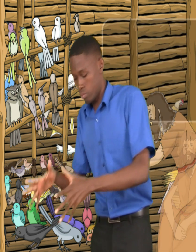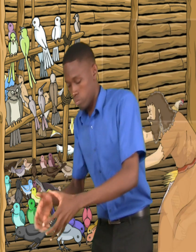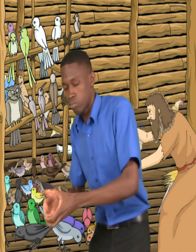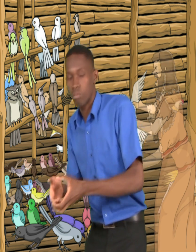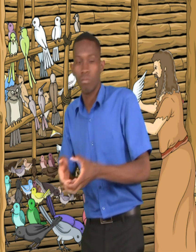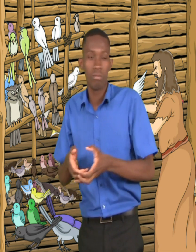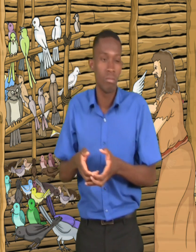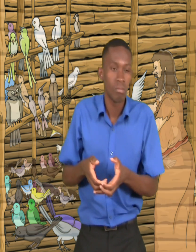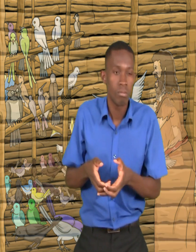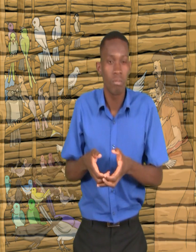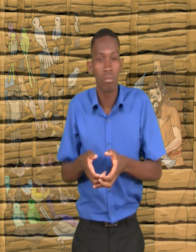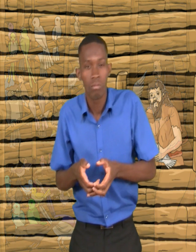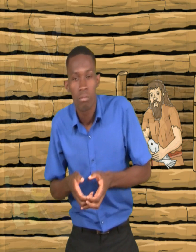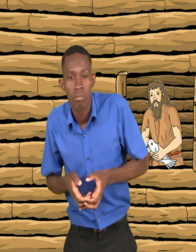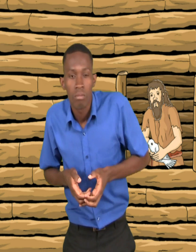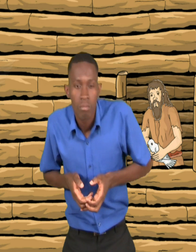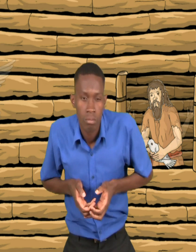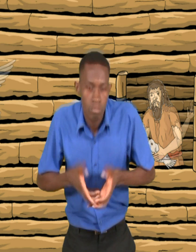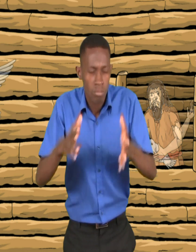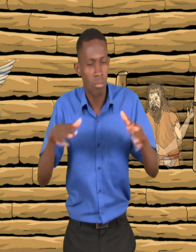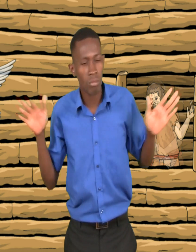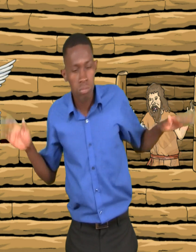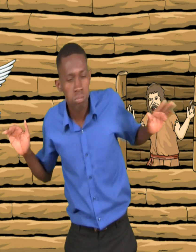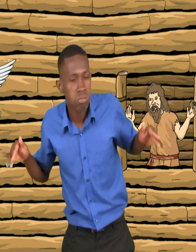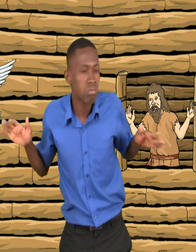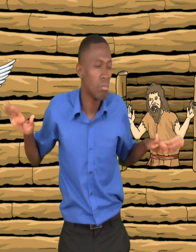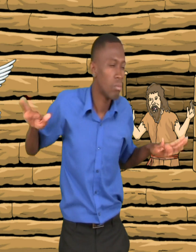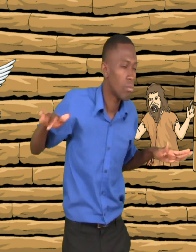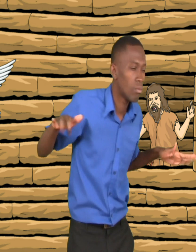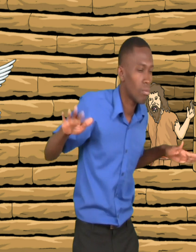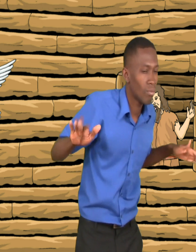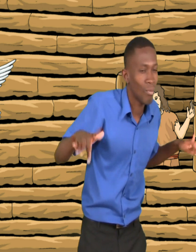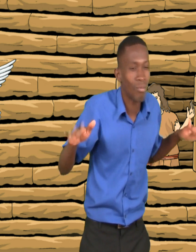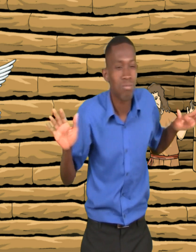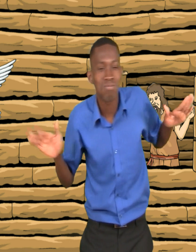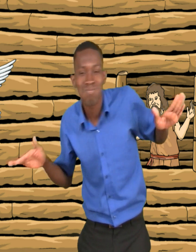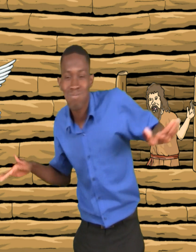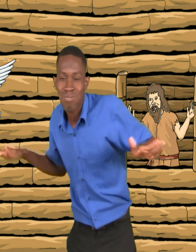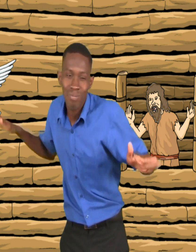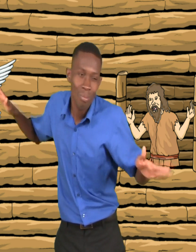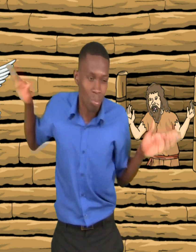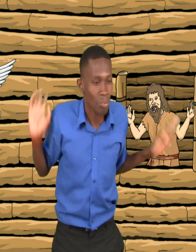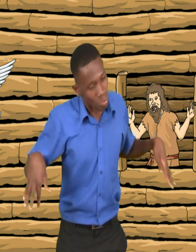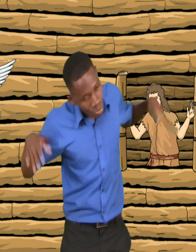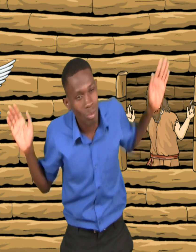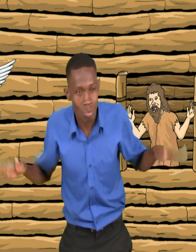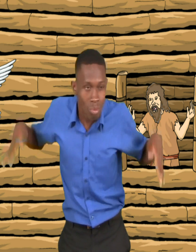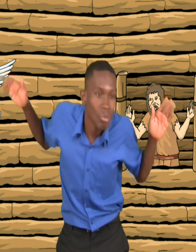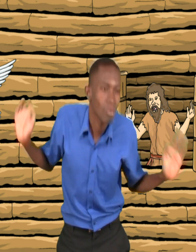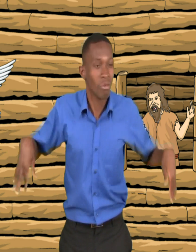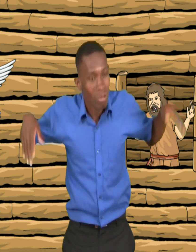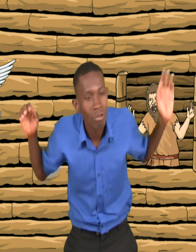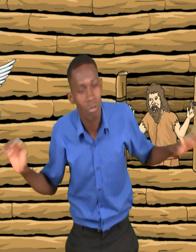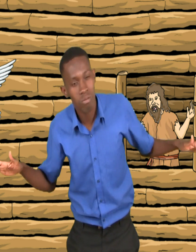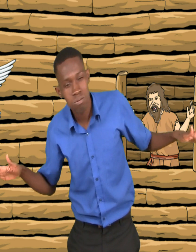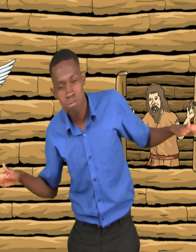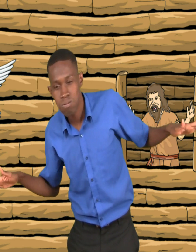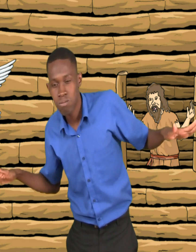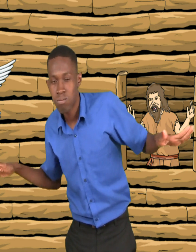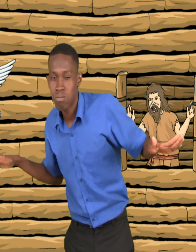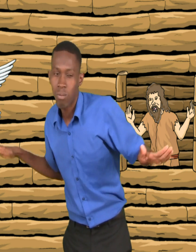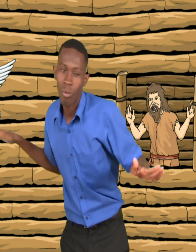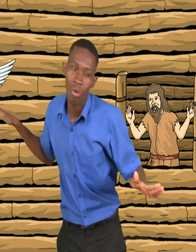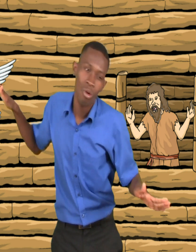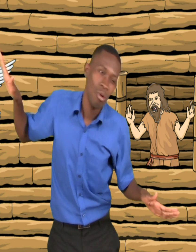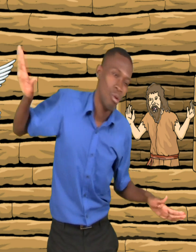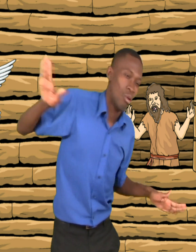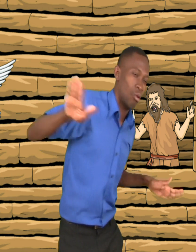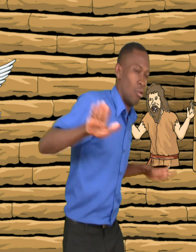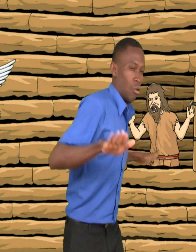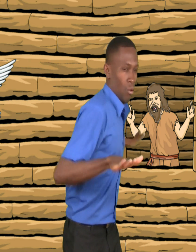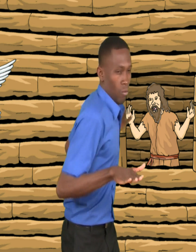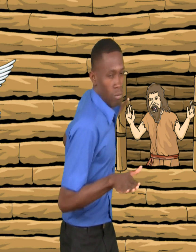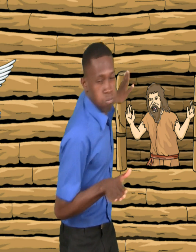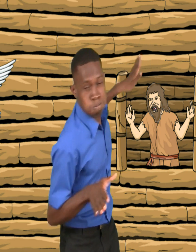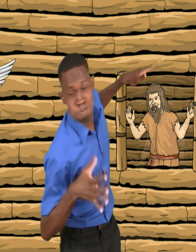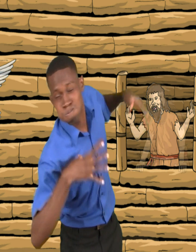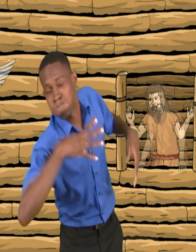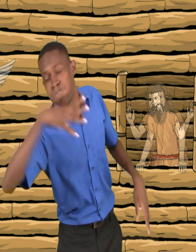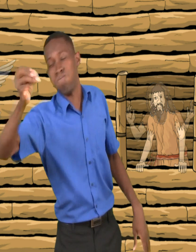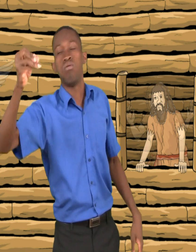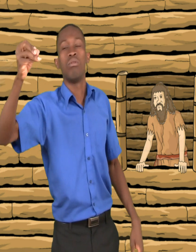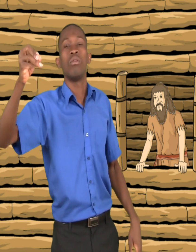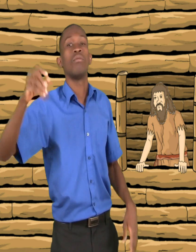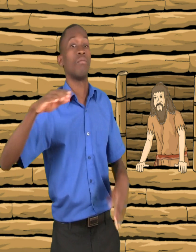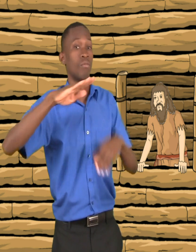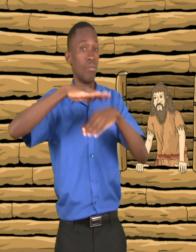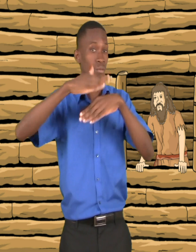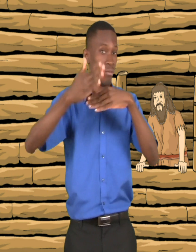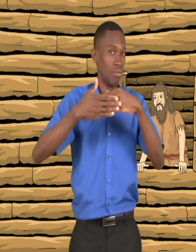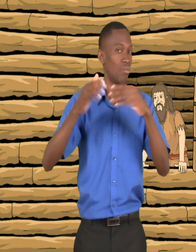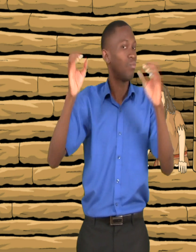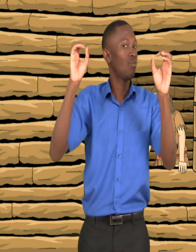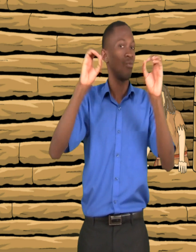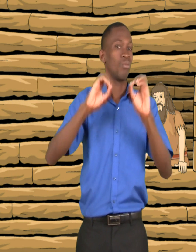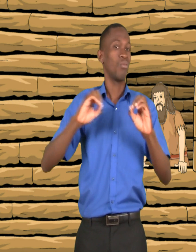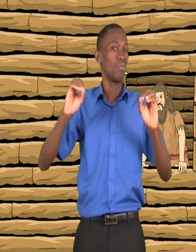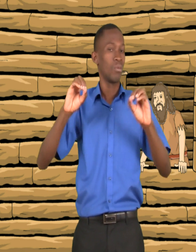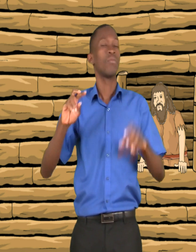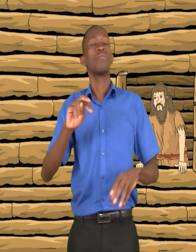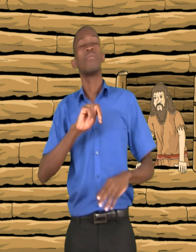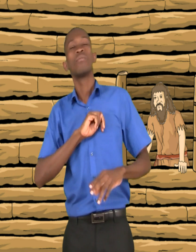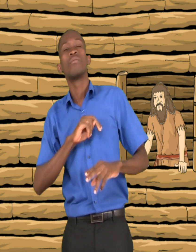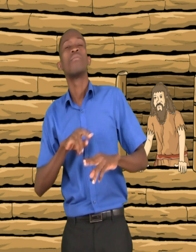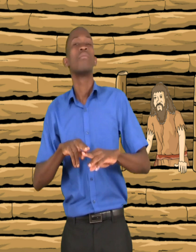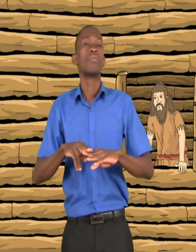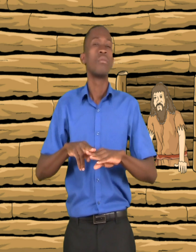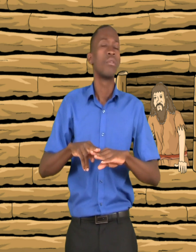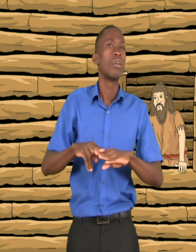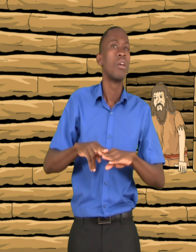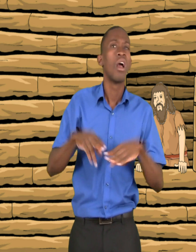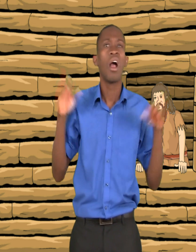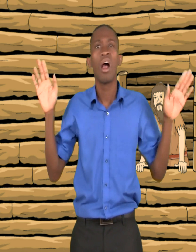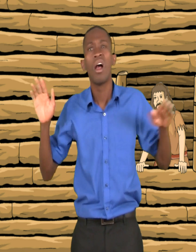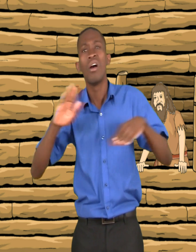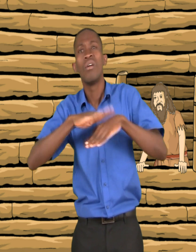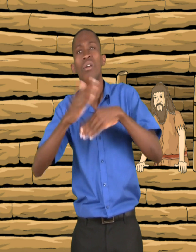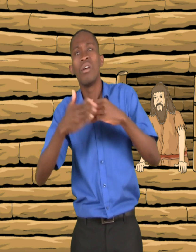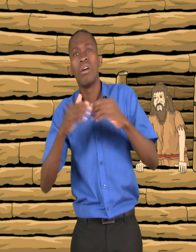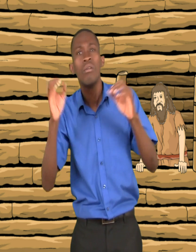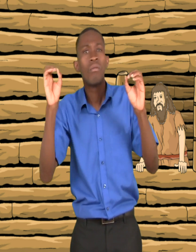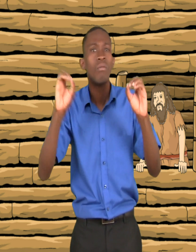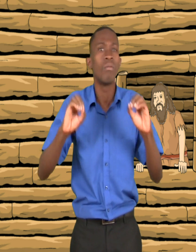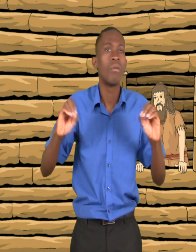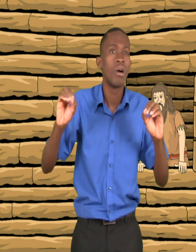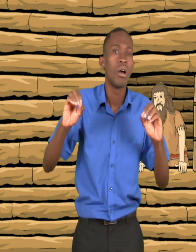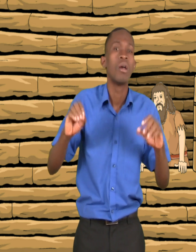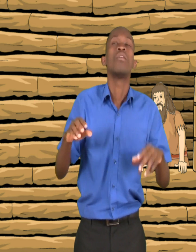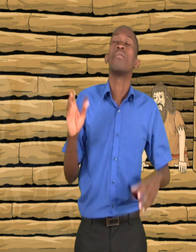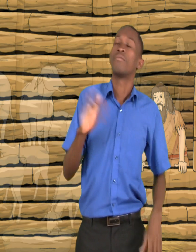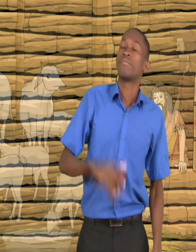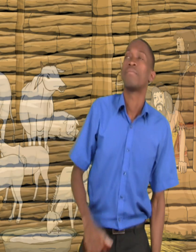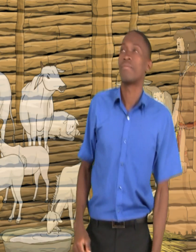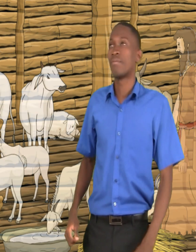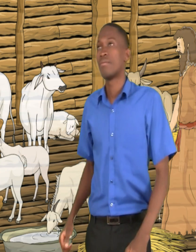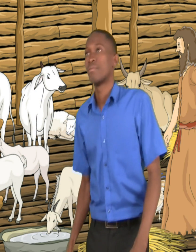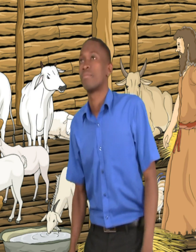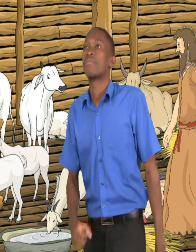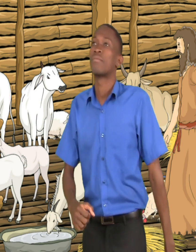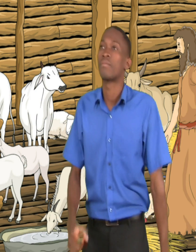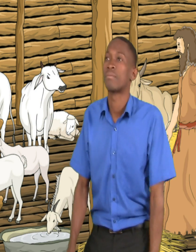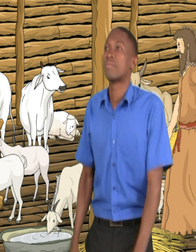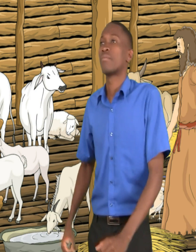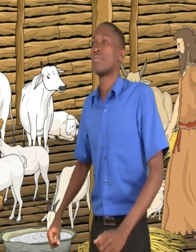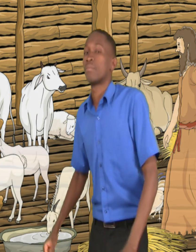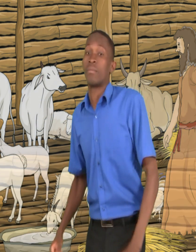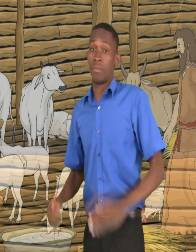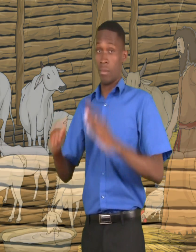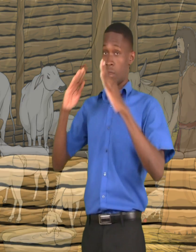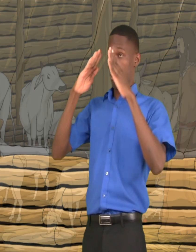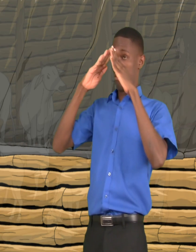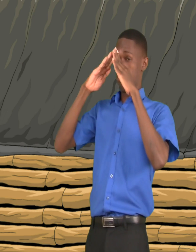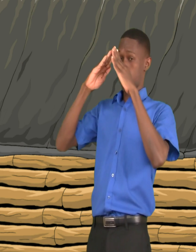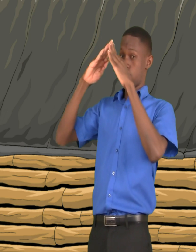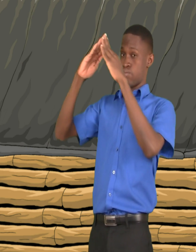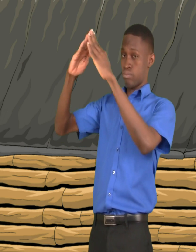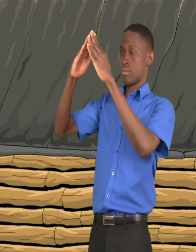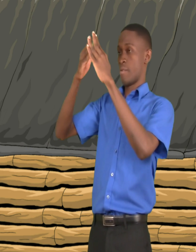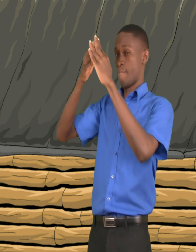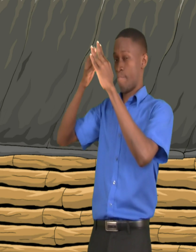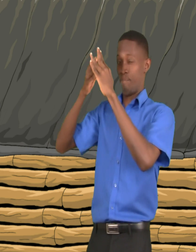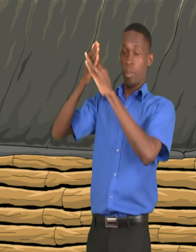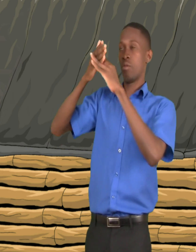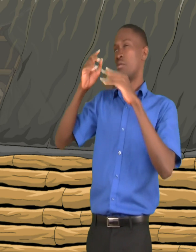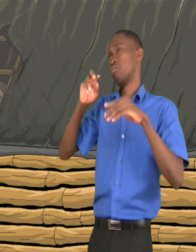In Noah’s six hundred and first year, on the first day of the first month, the waters had dried up from the earth.